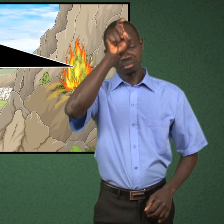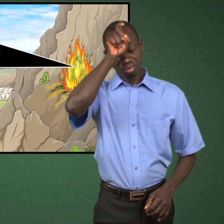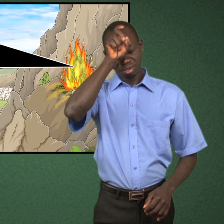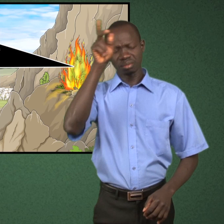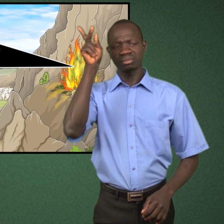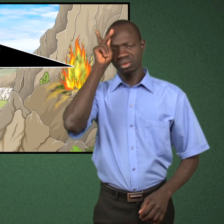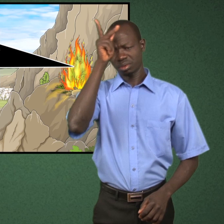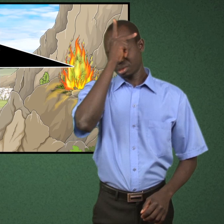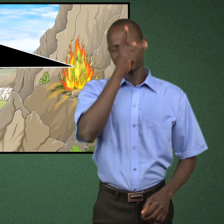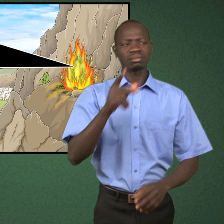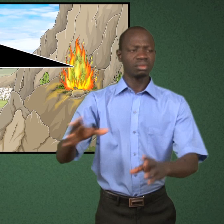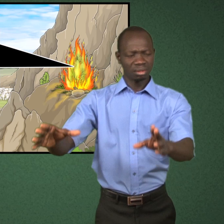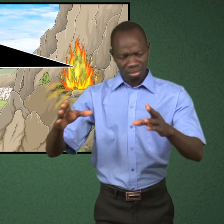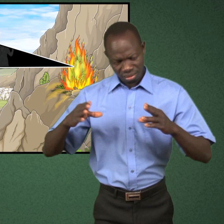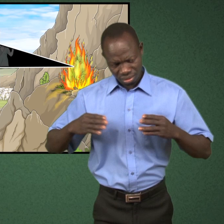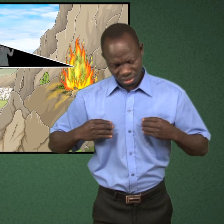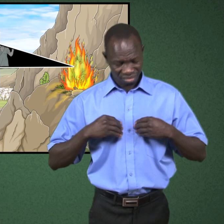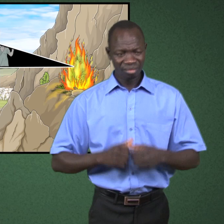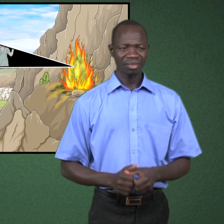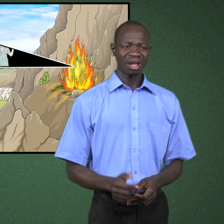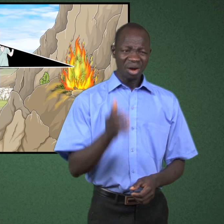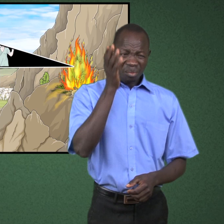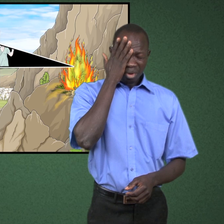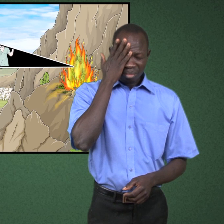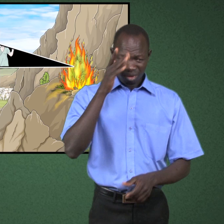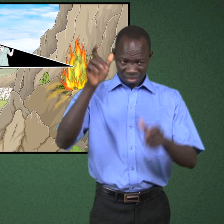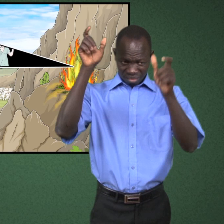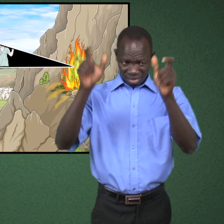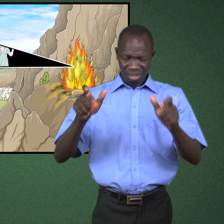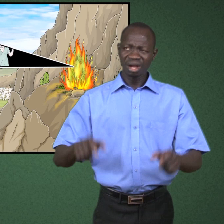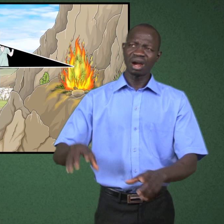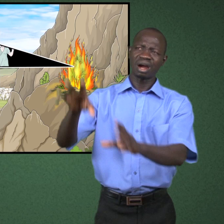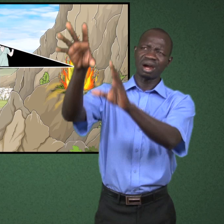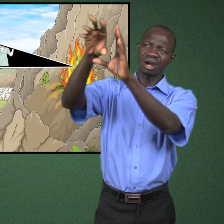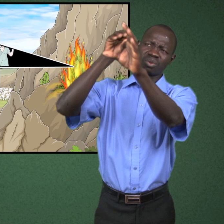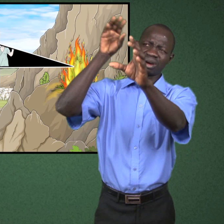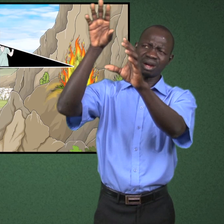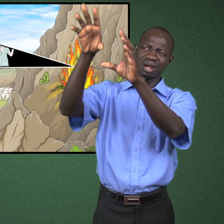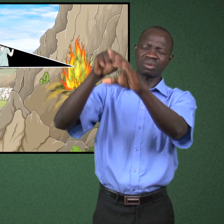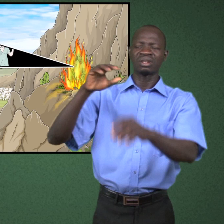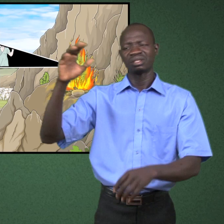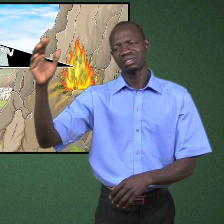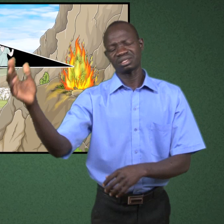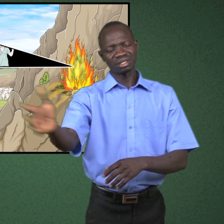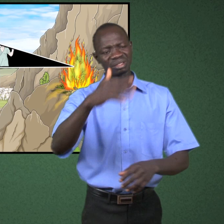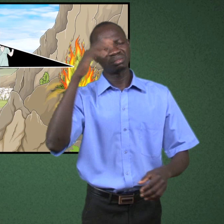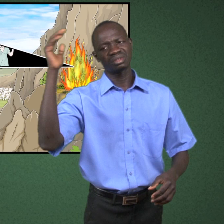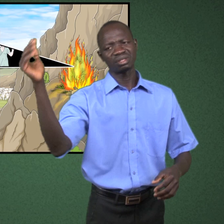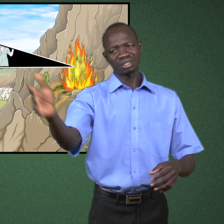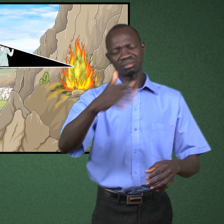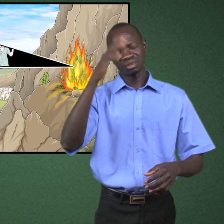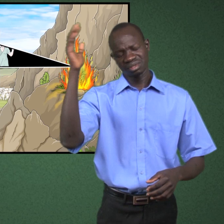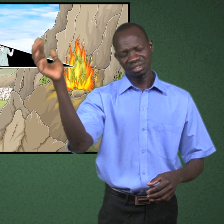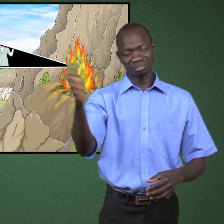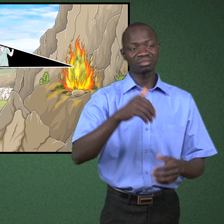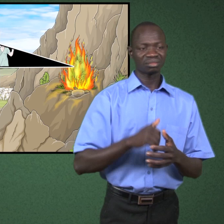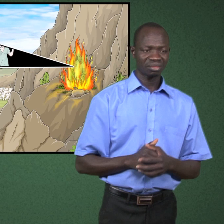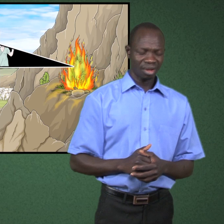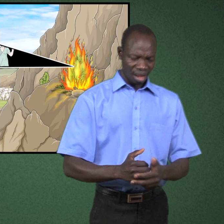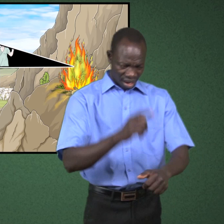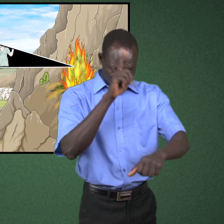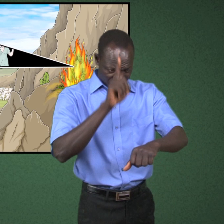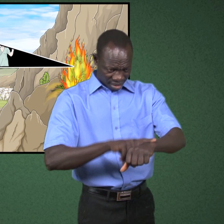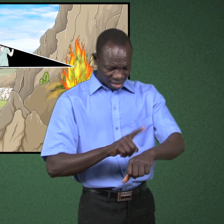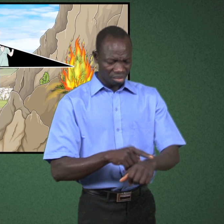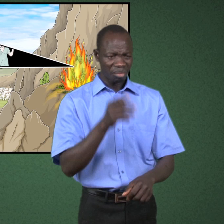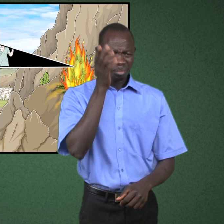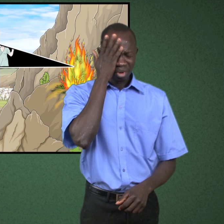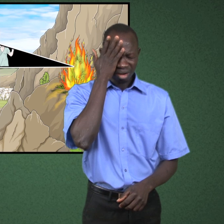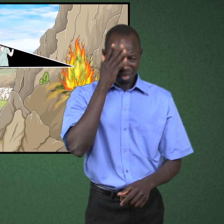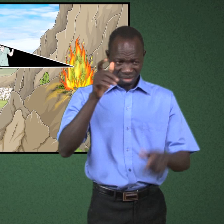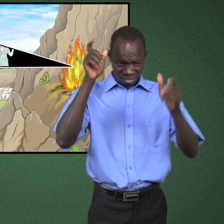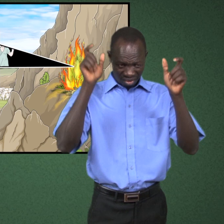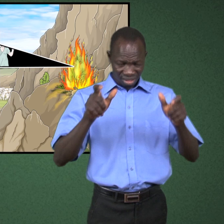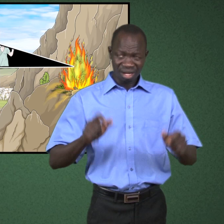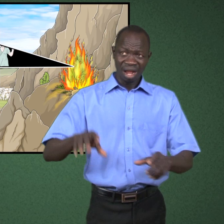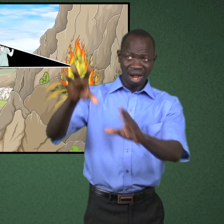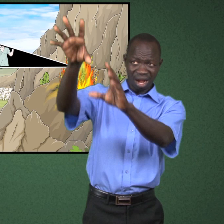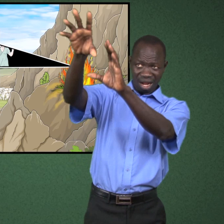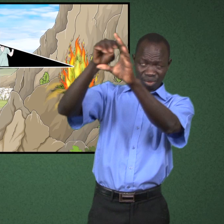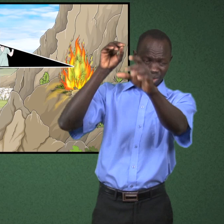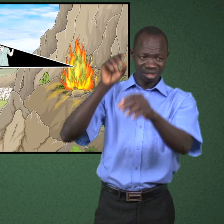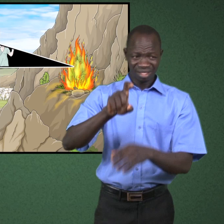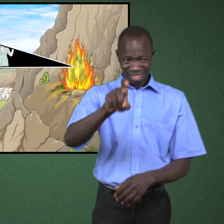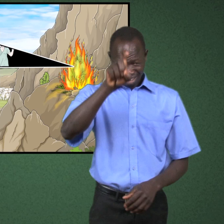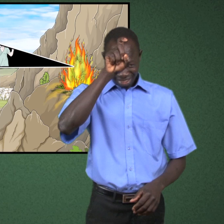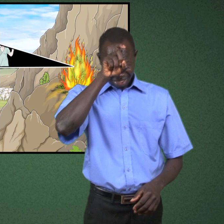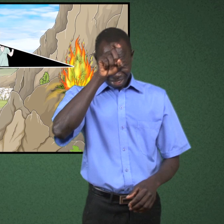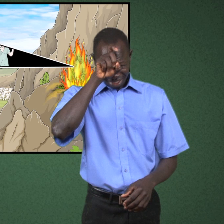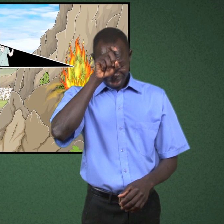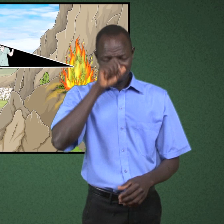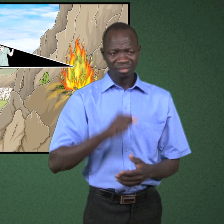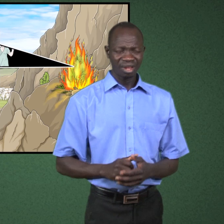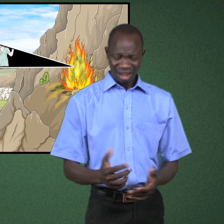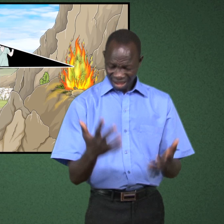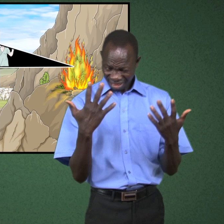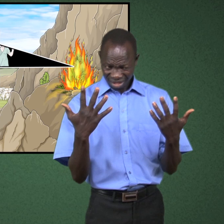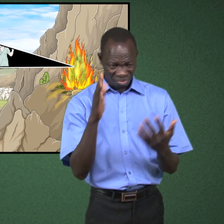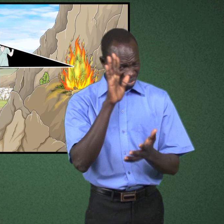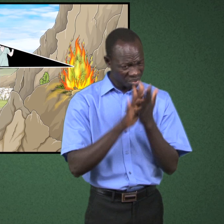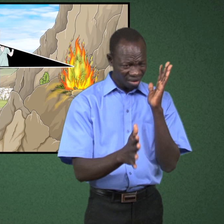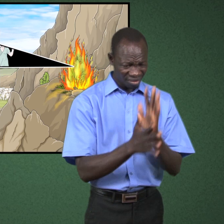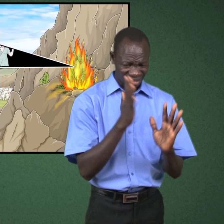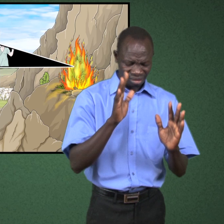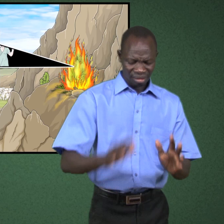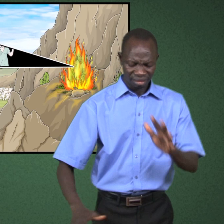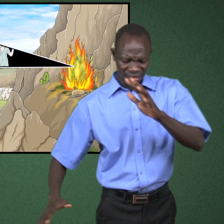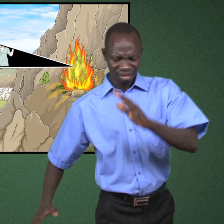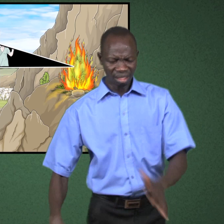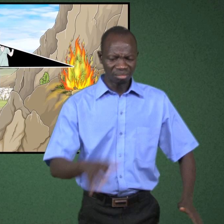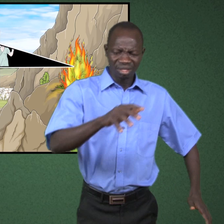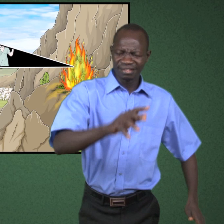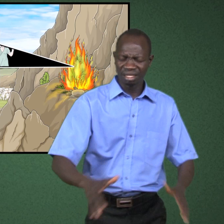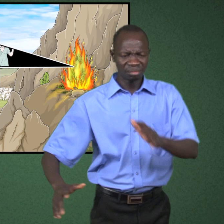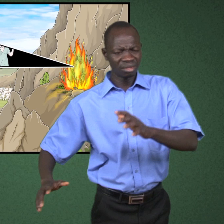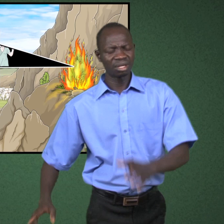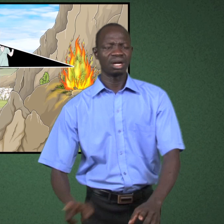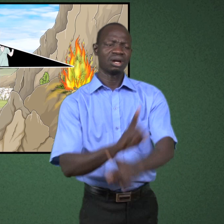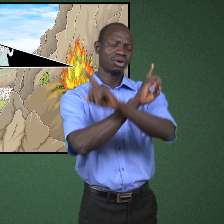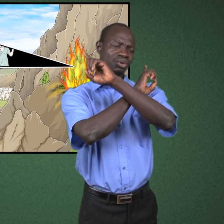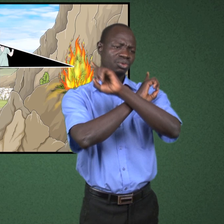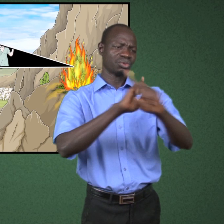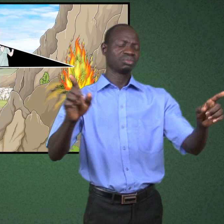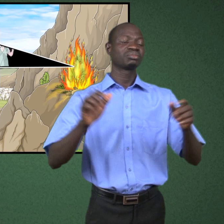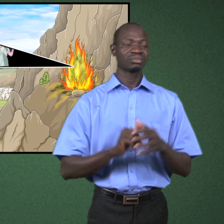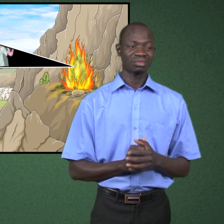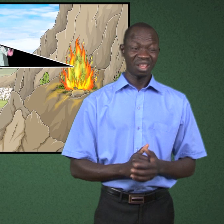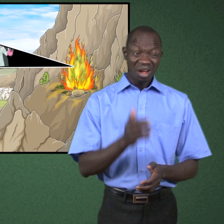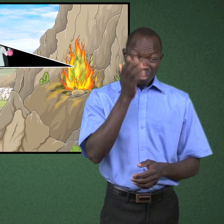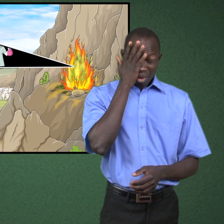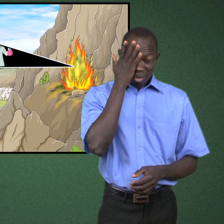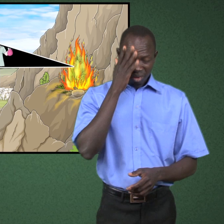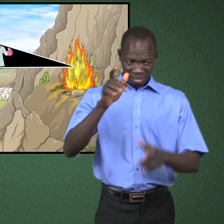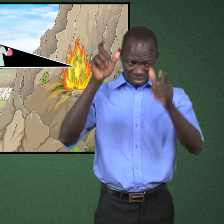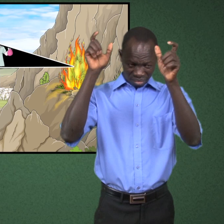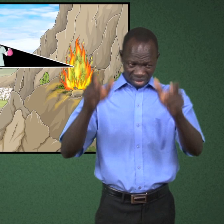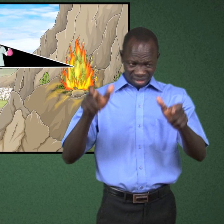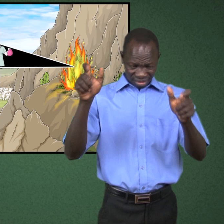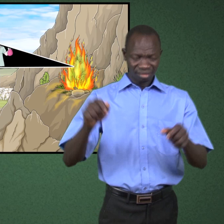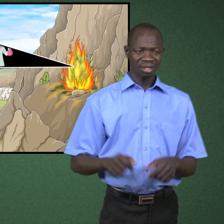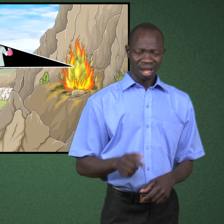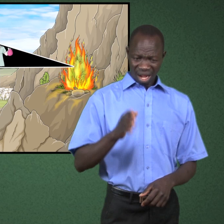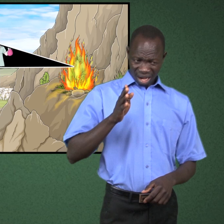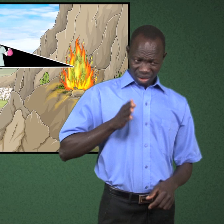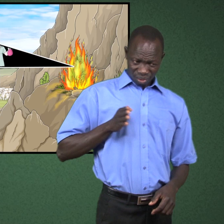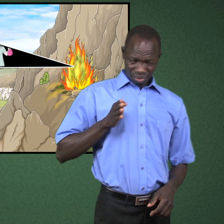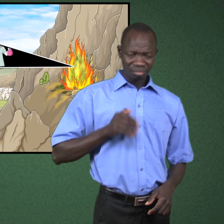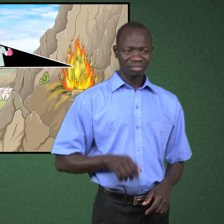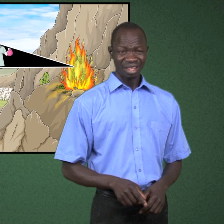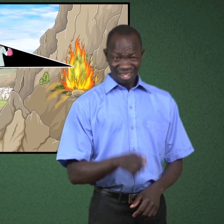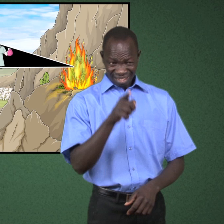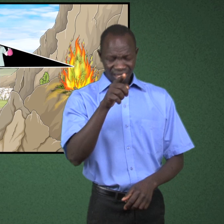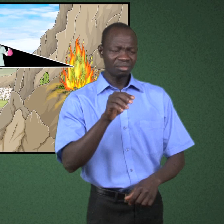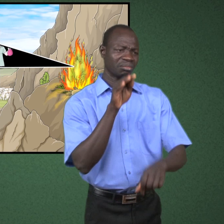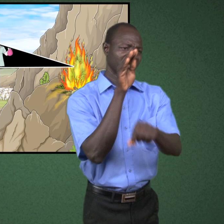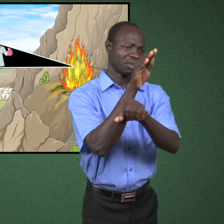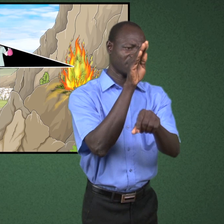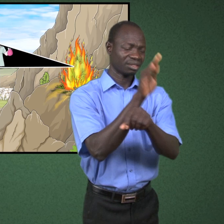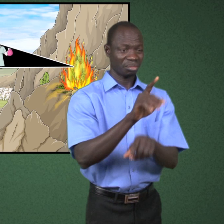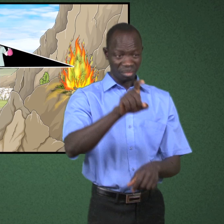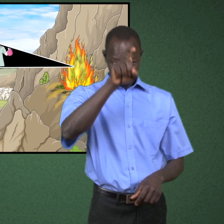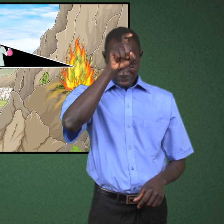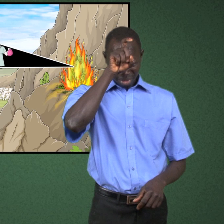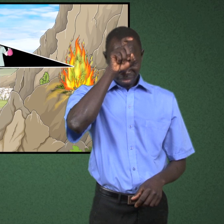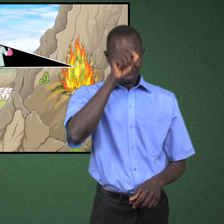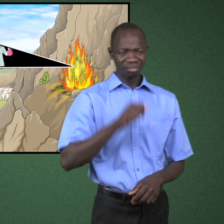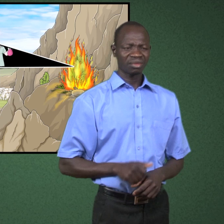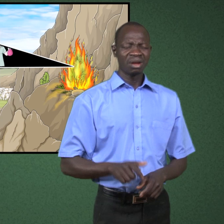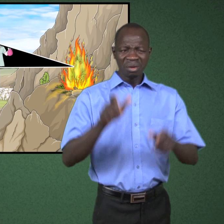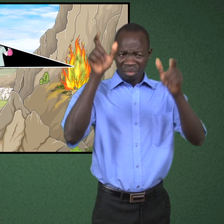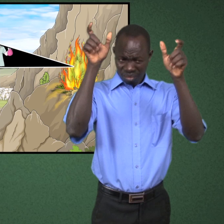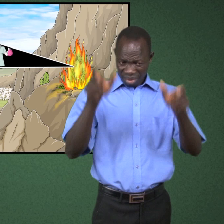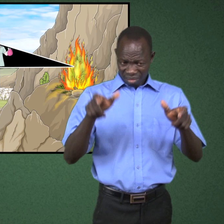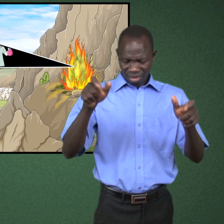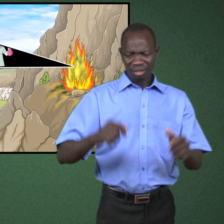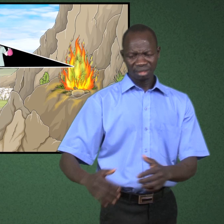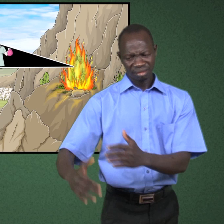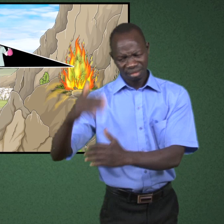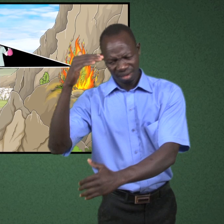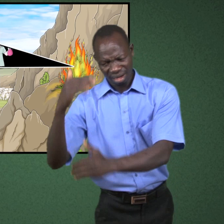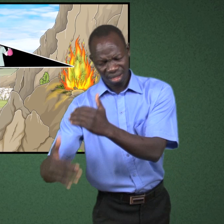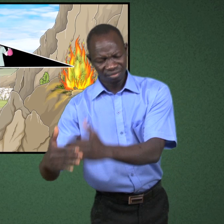And I will grant this people such favor in the sight of the Egyptians that when you leave, you will not go away empty-handed.